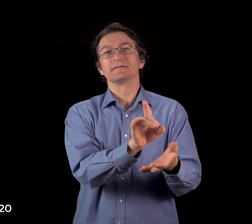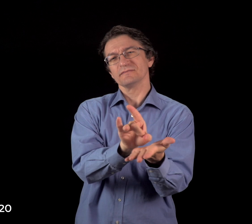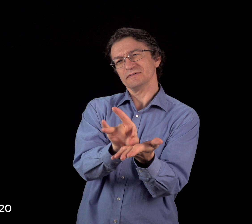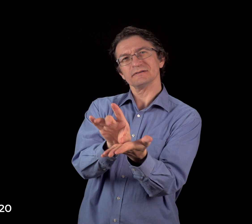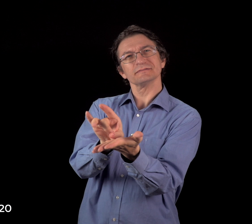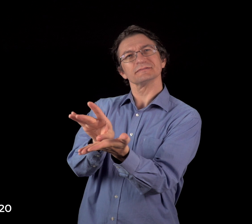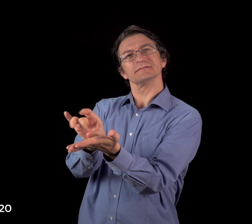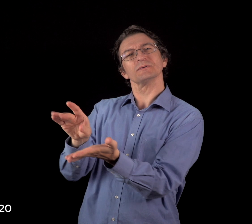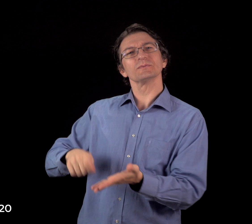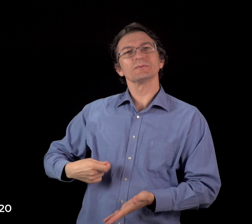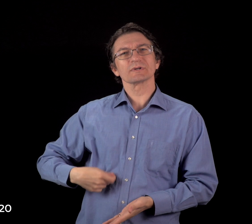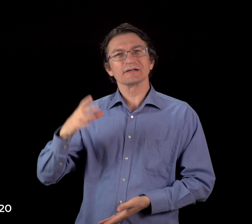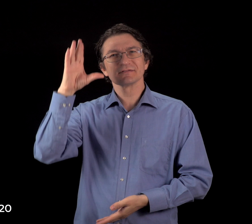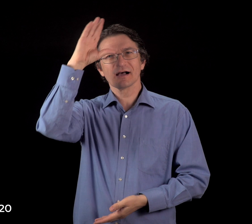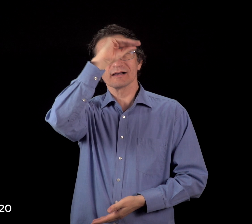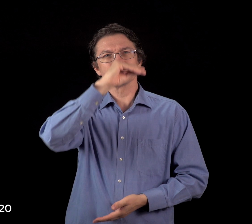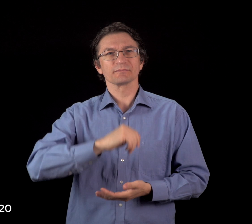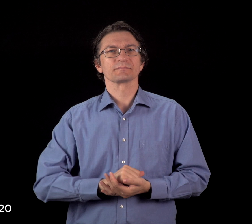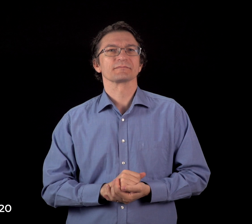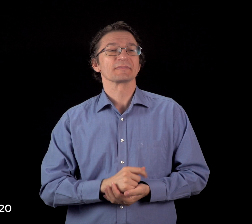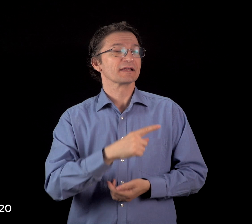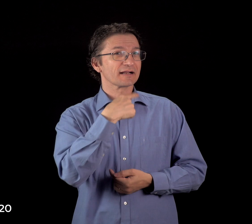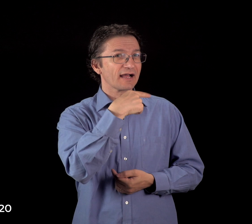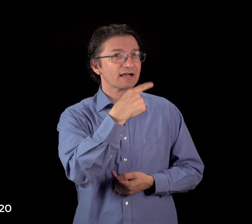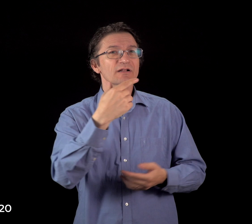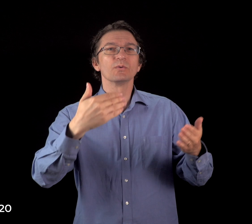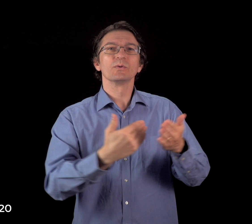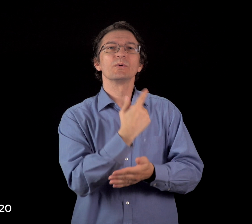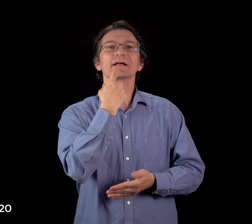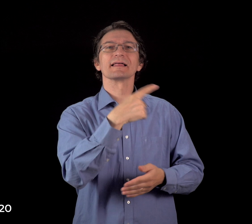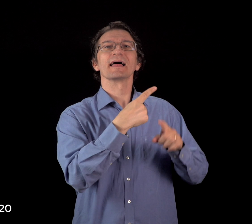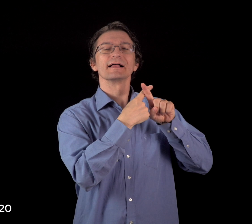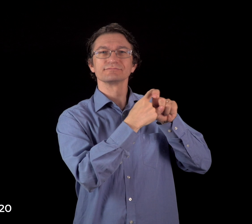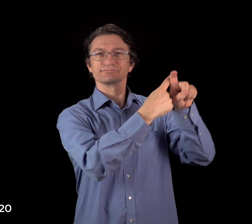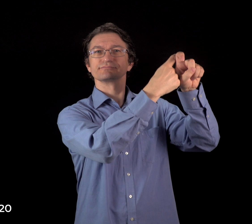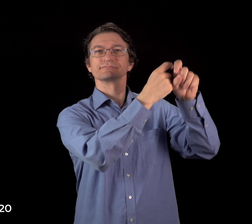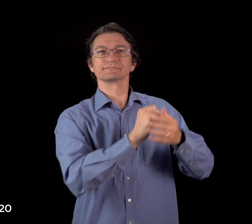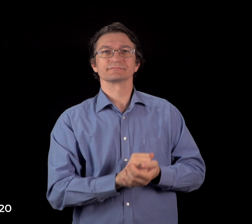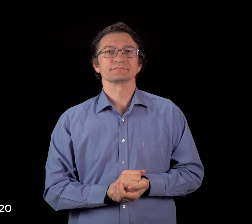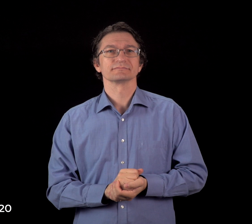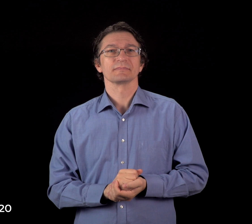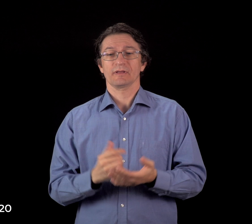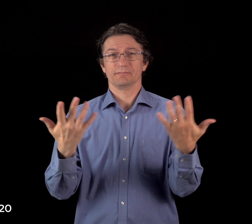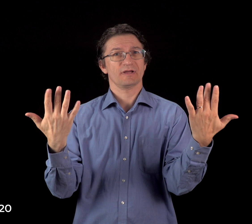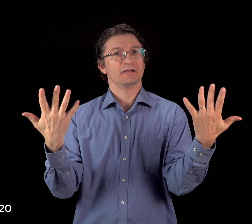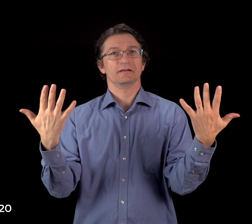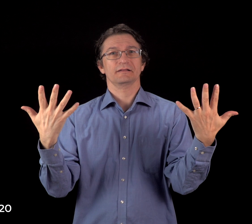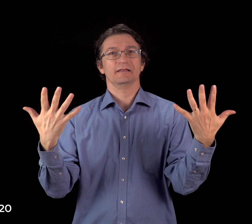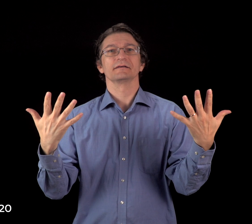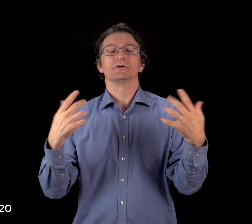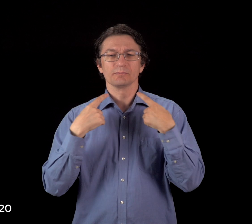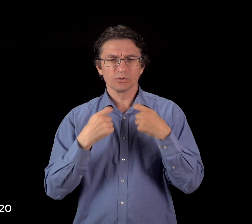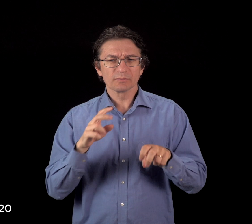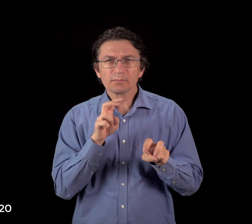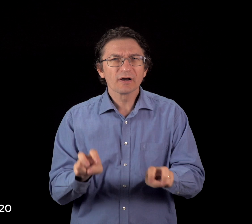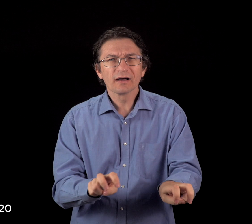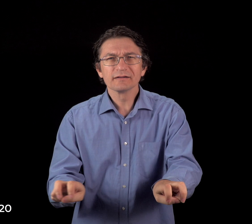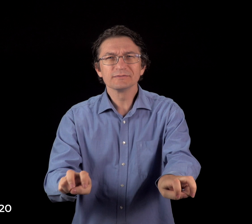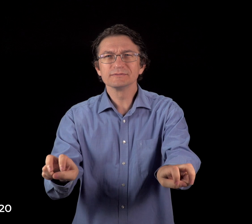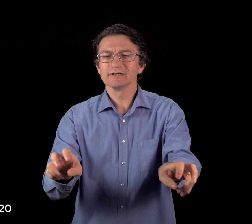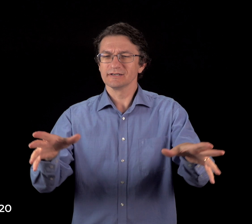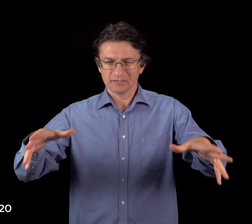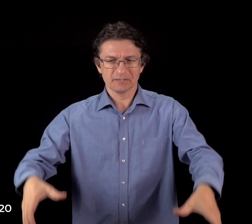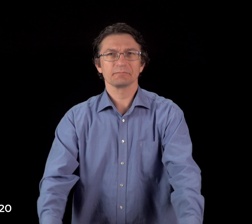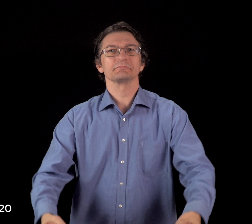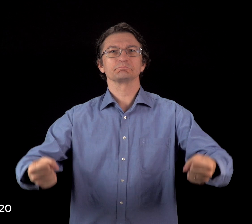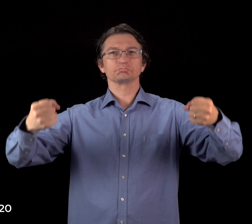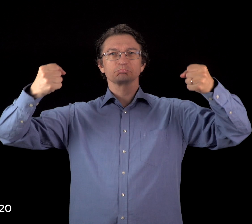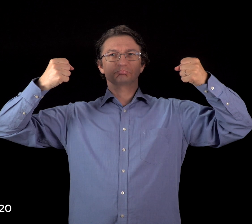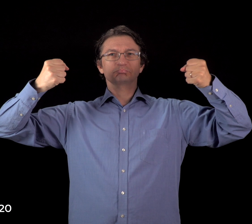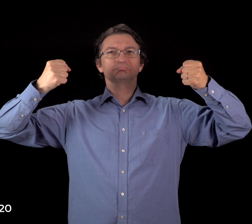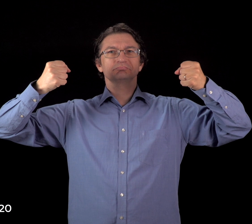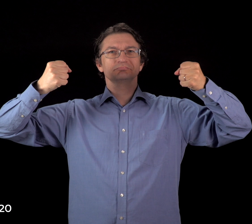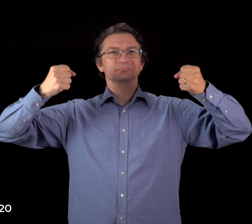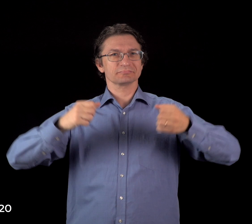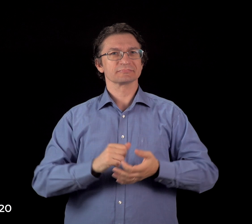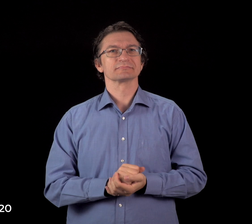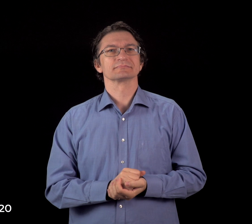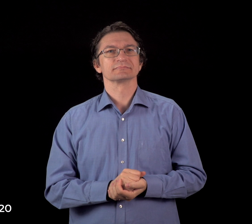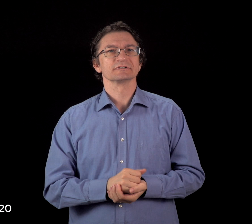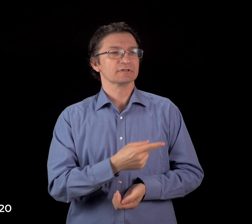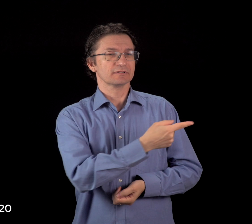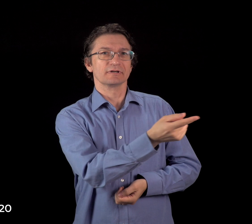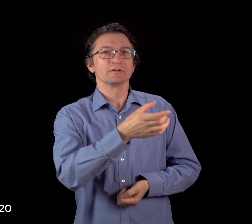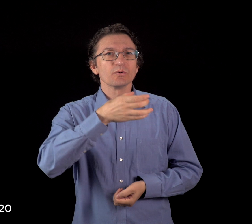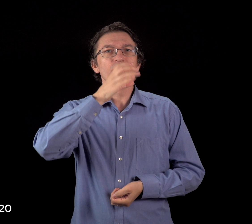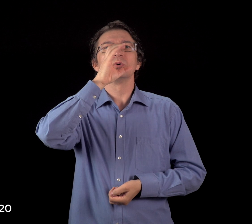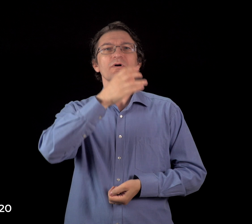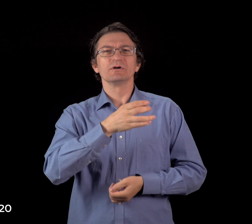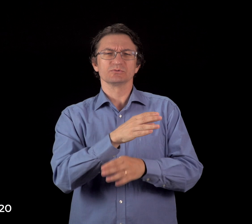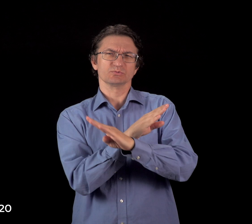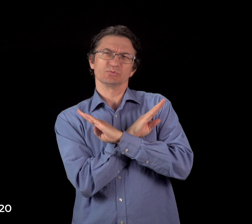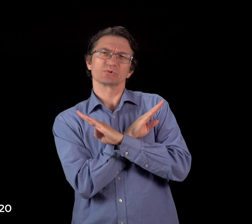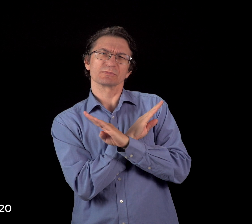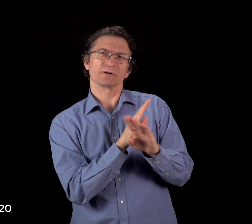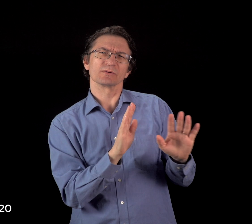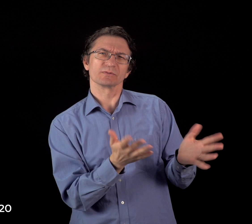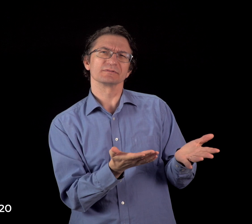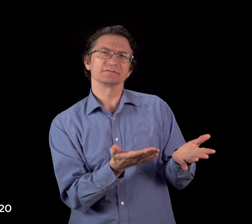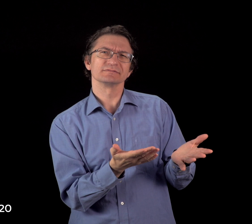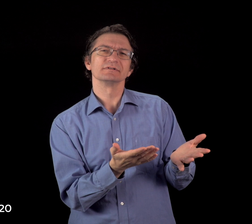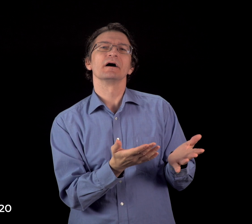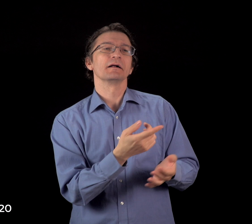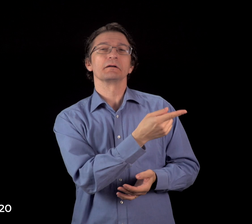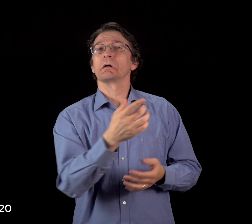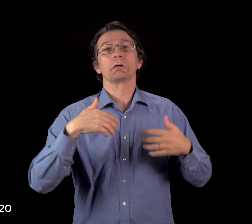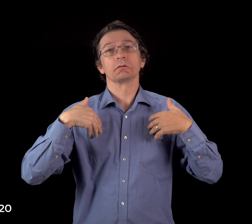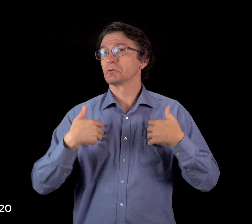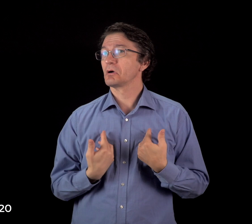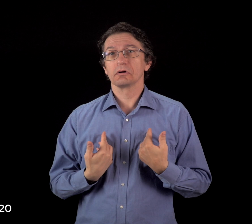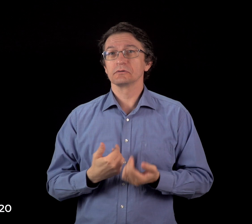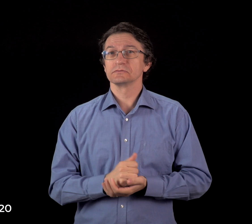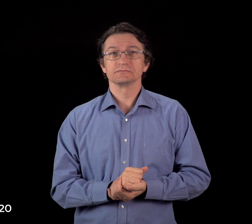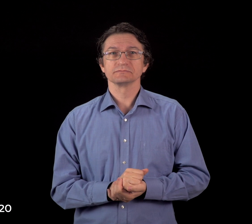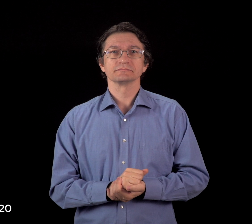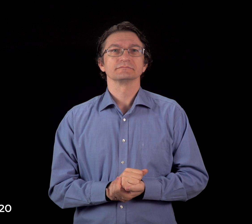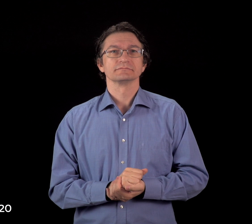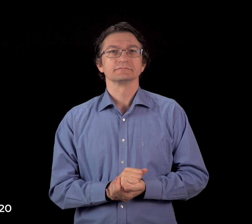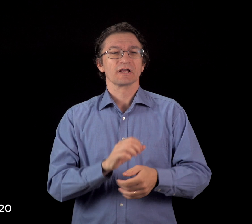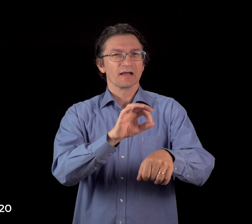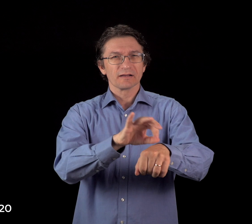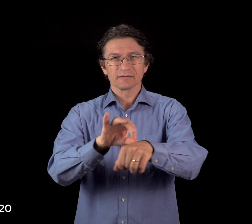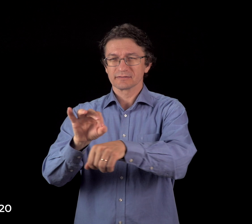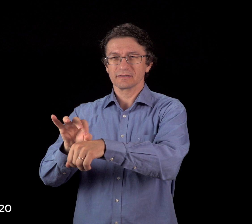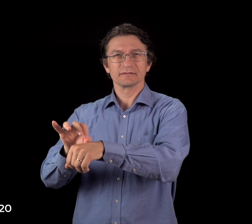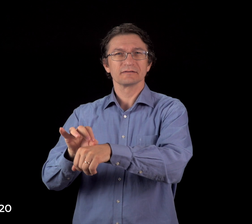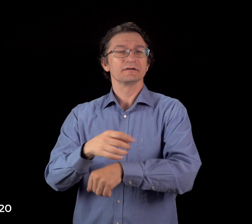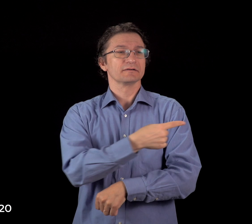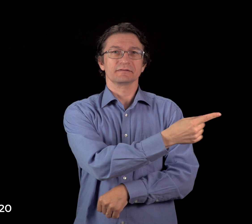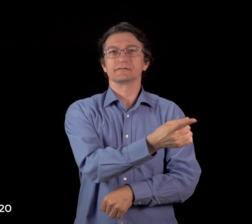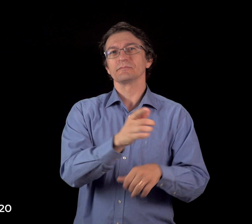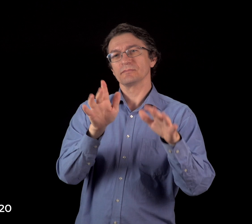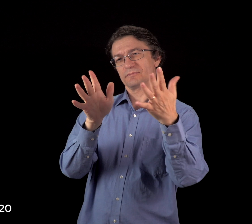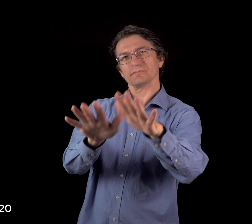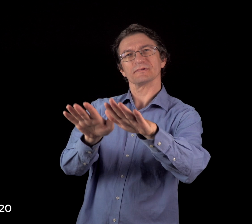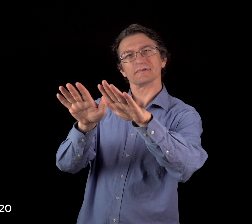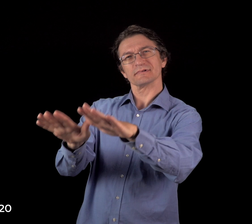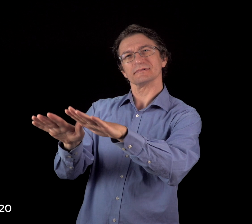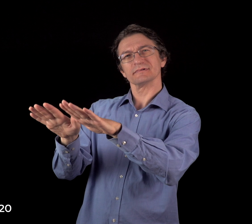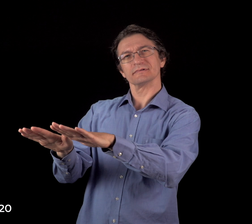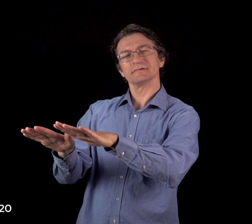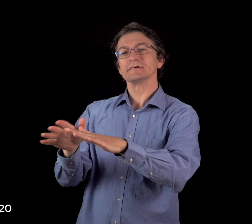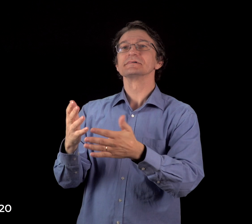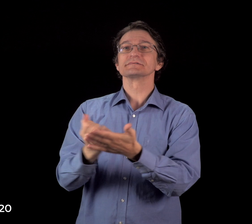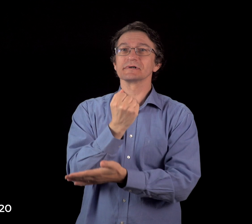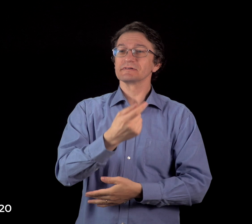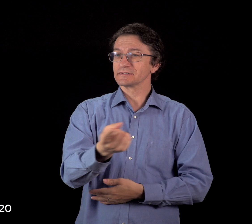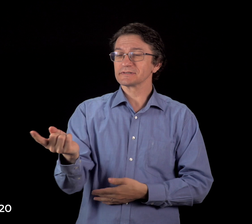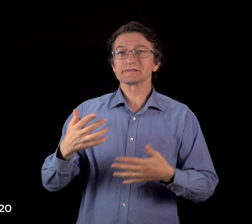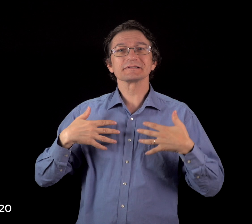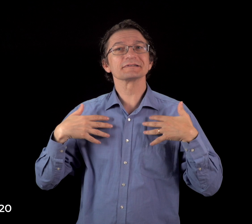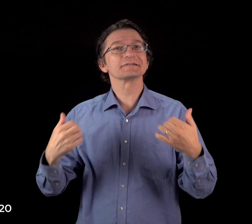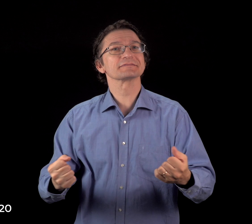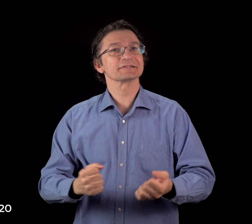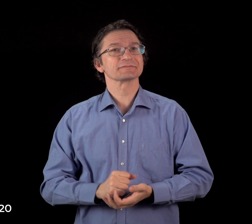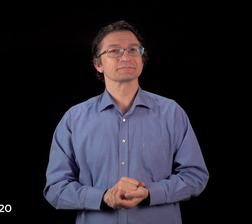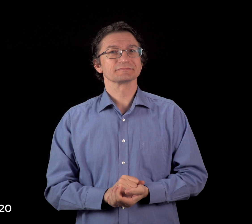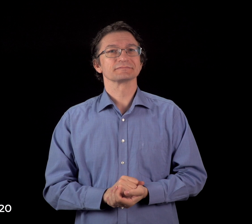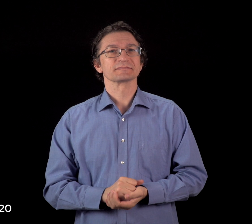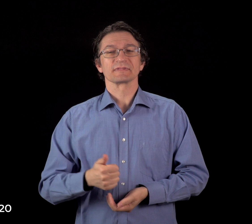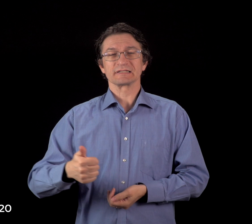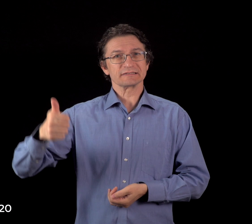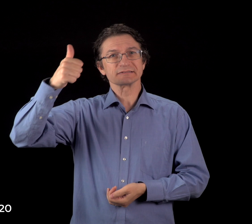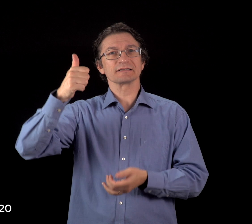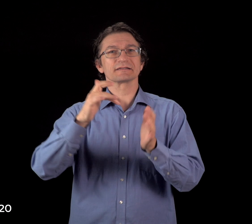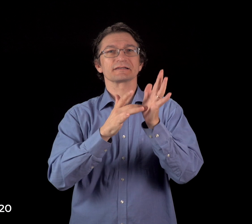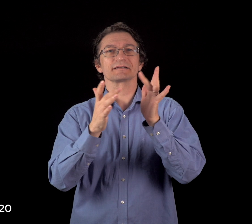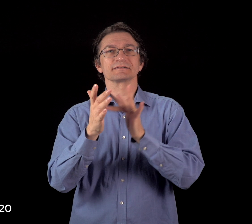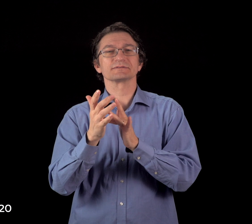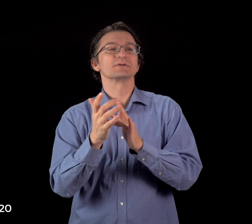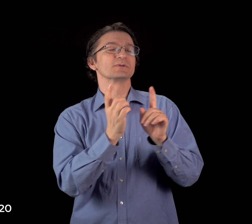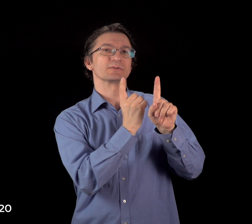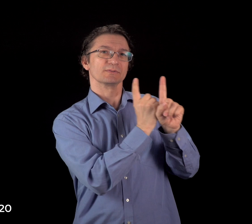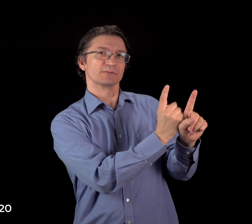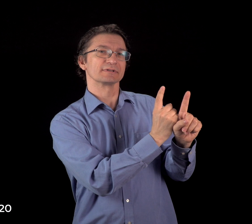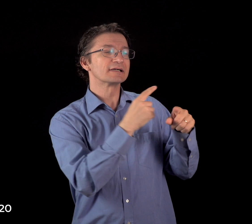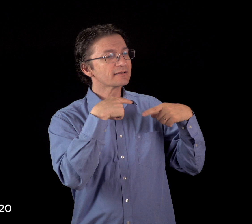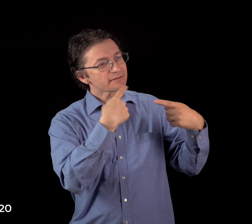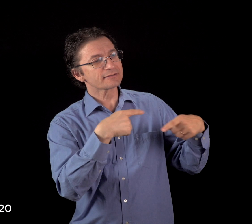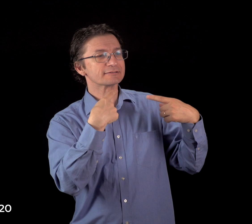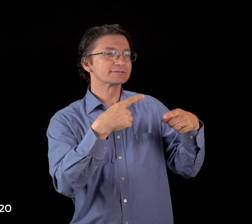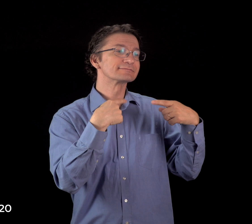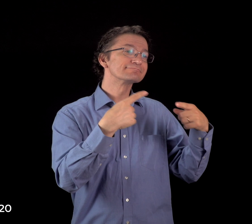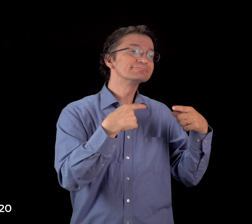they will pick up snakes with their hands, and if they drink any deadly poison, it will not harm them; they will lay their hands on the sick, and they will be made well.”